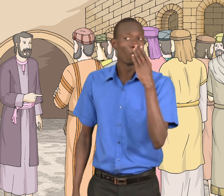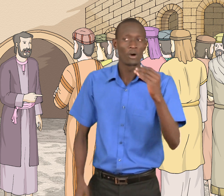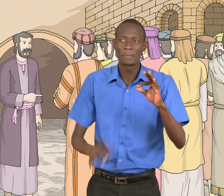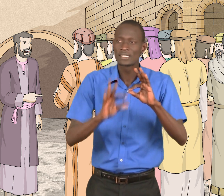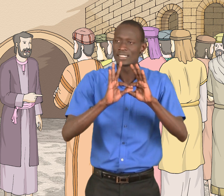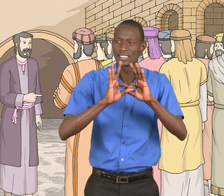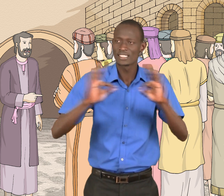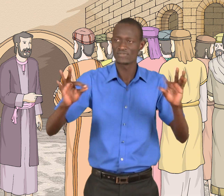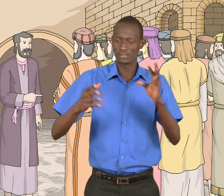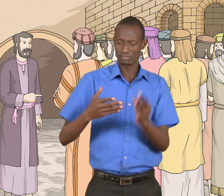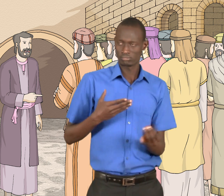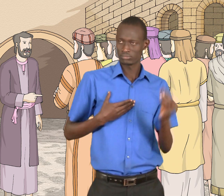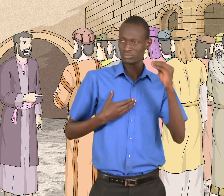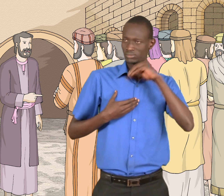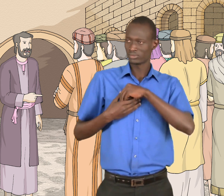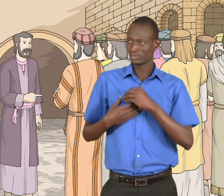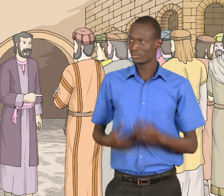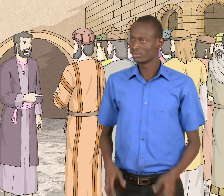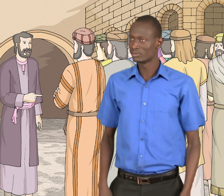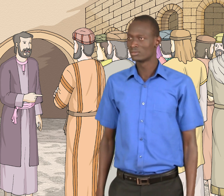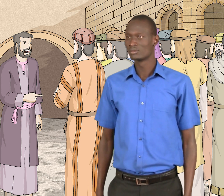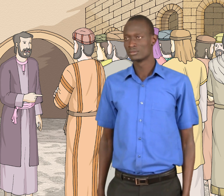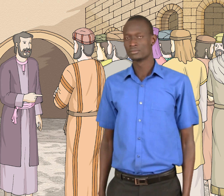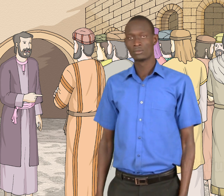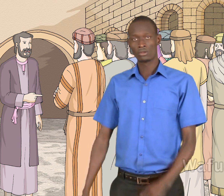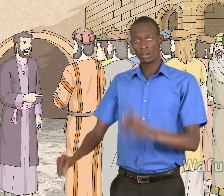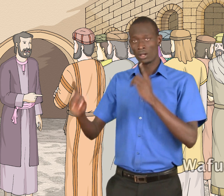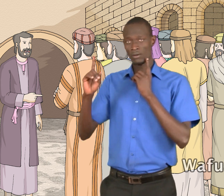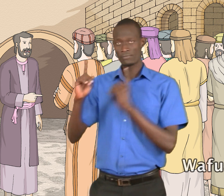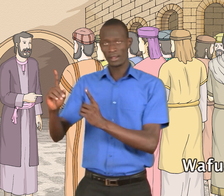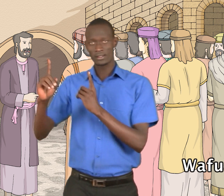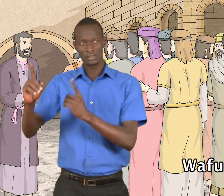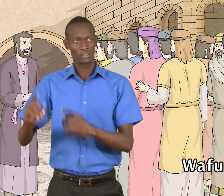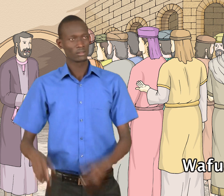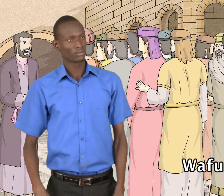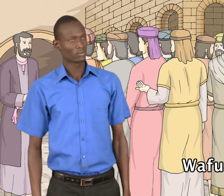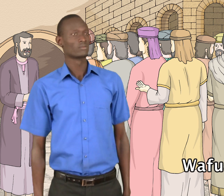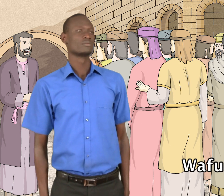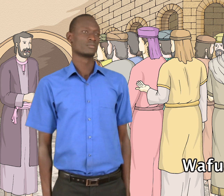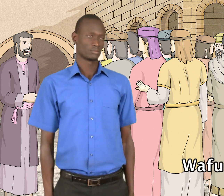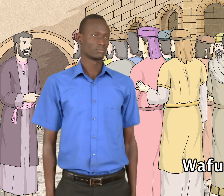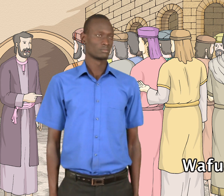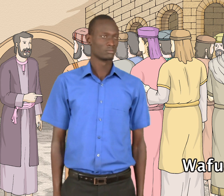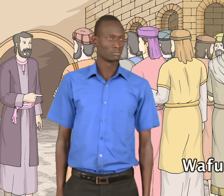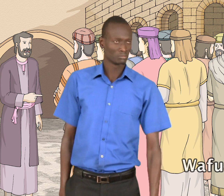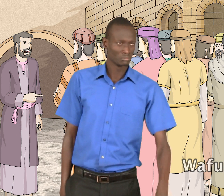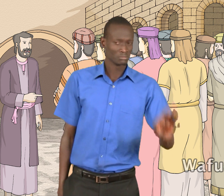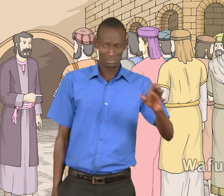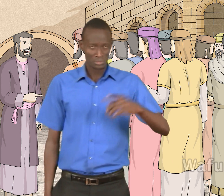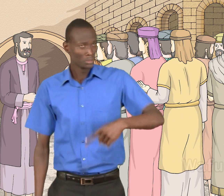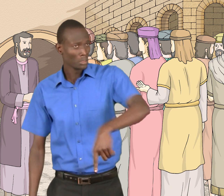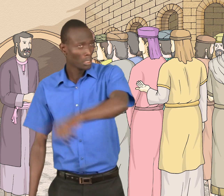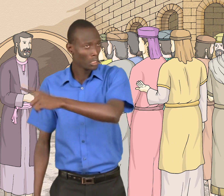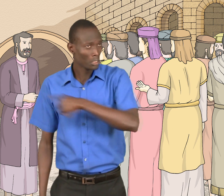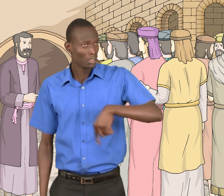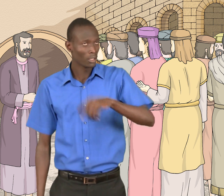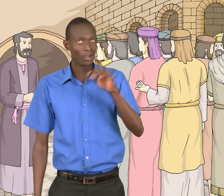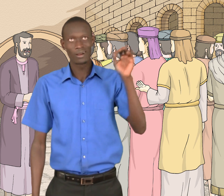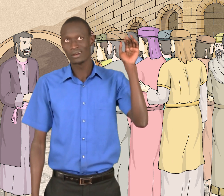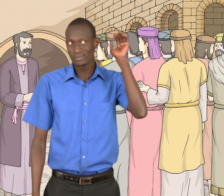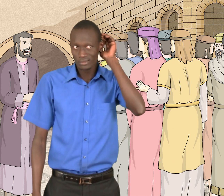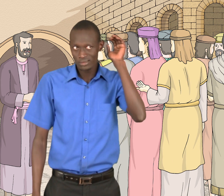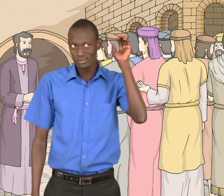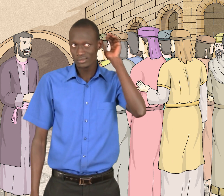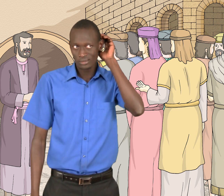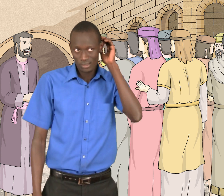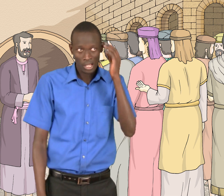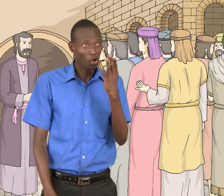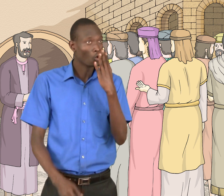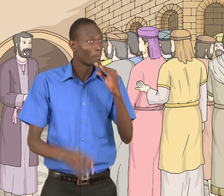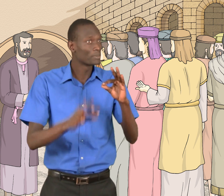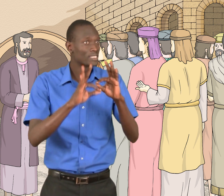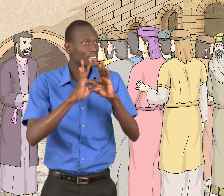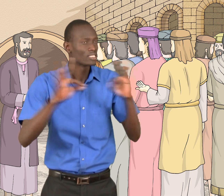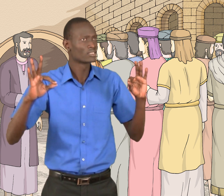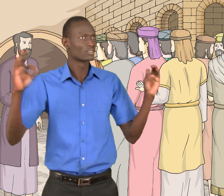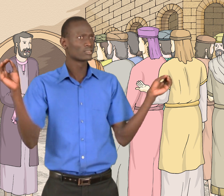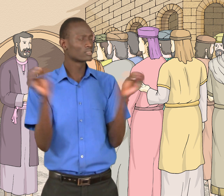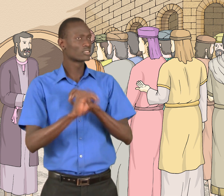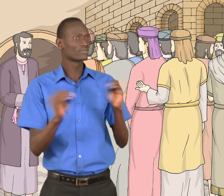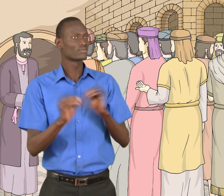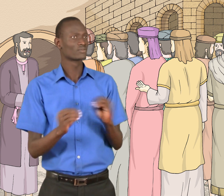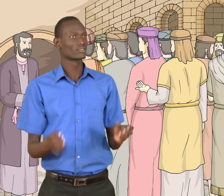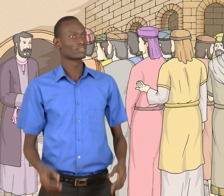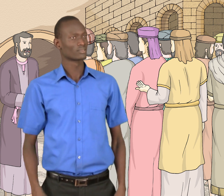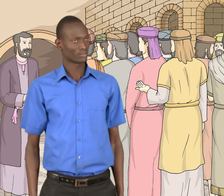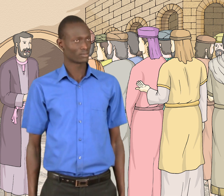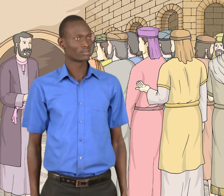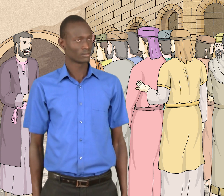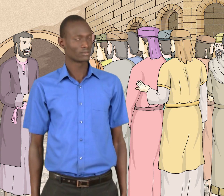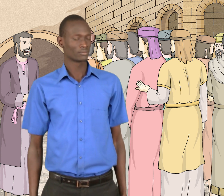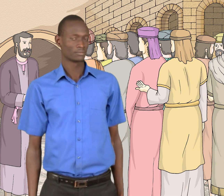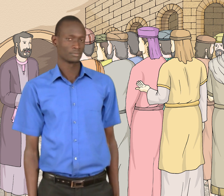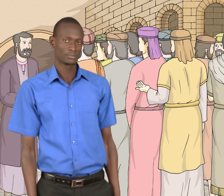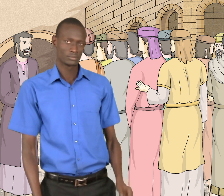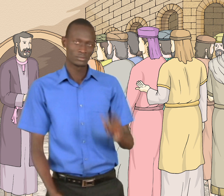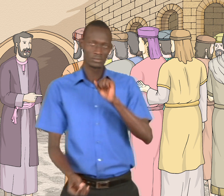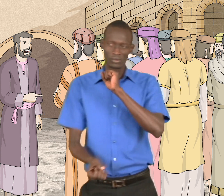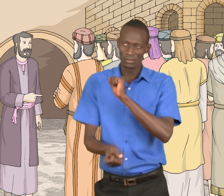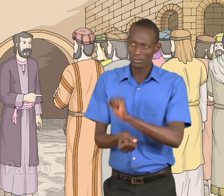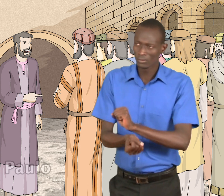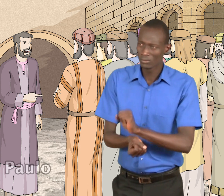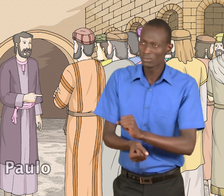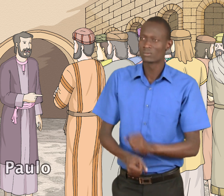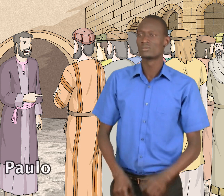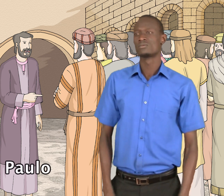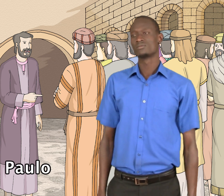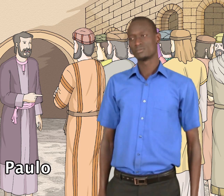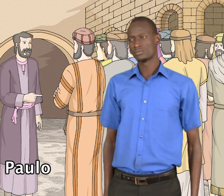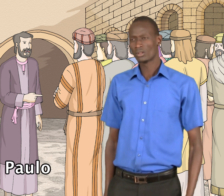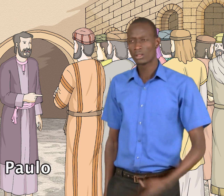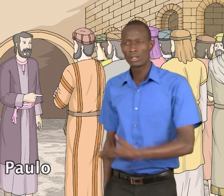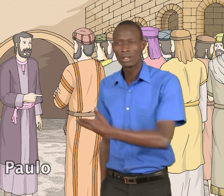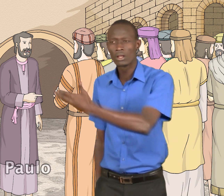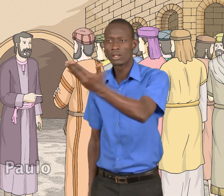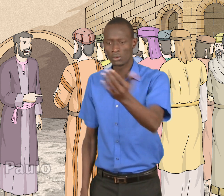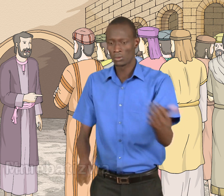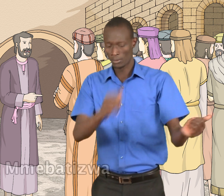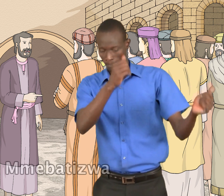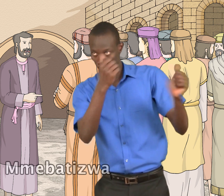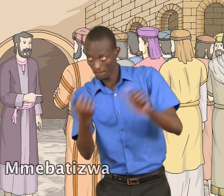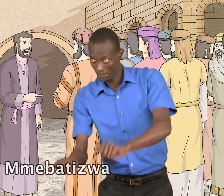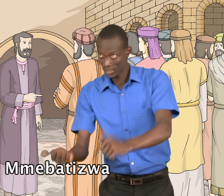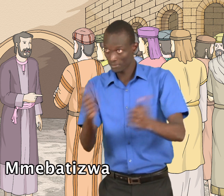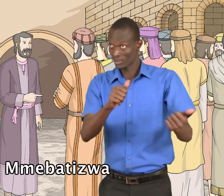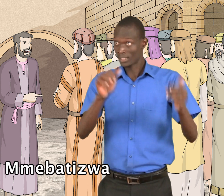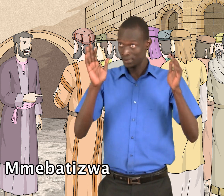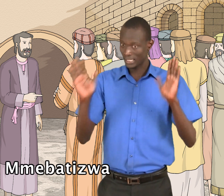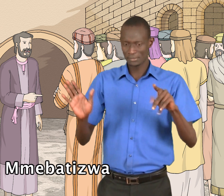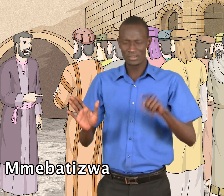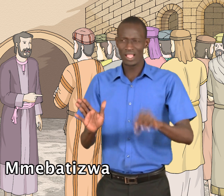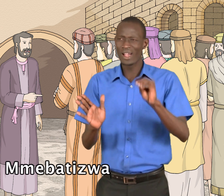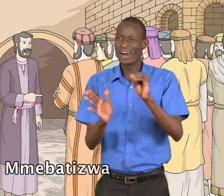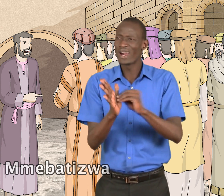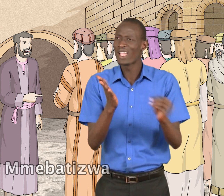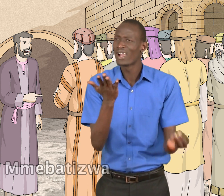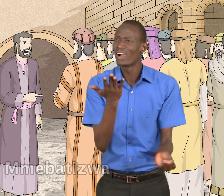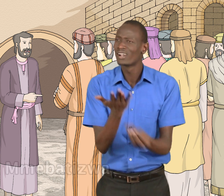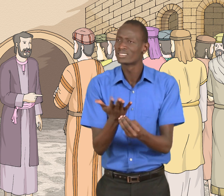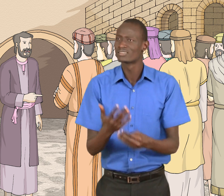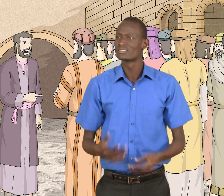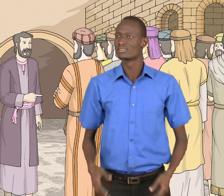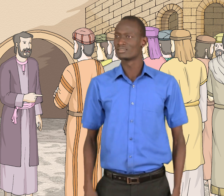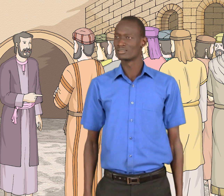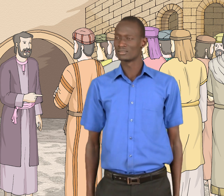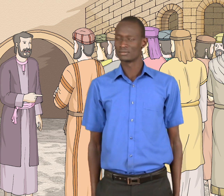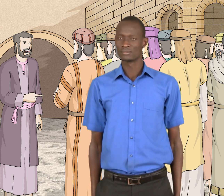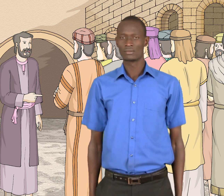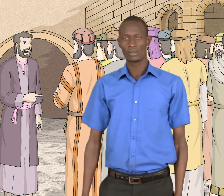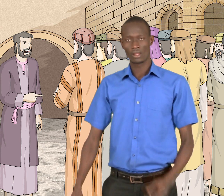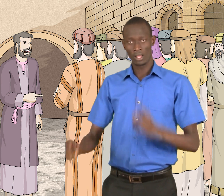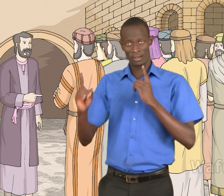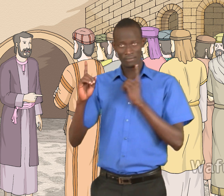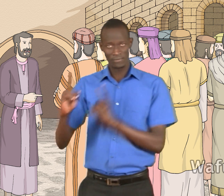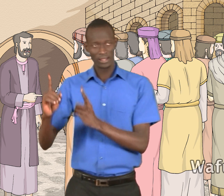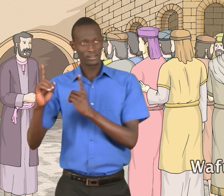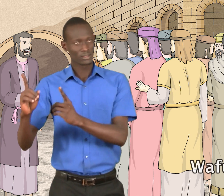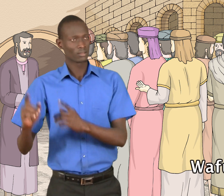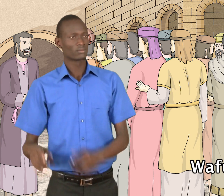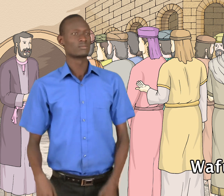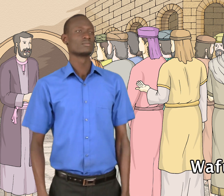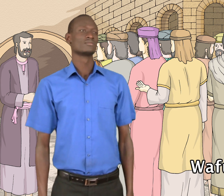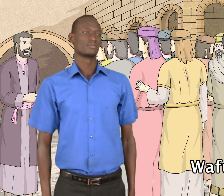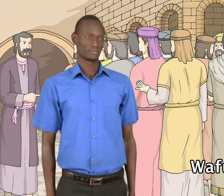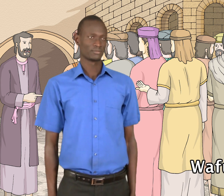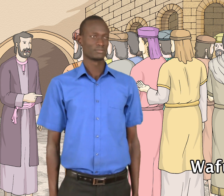“No,” they answered, “we have not even heard that there is a Holy Spirit.”